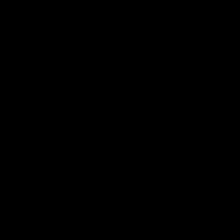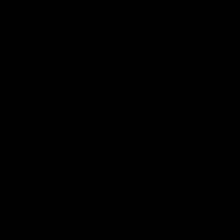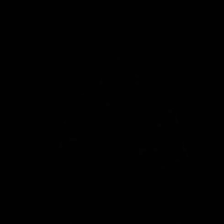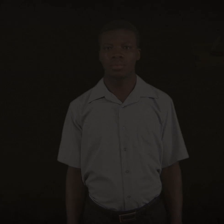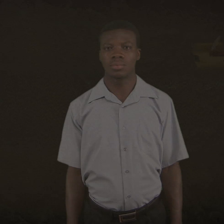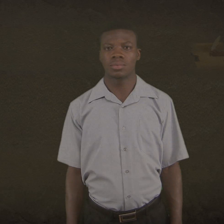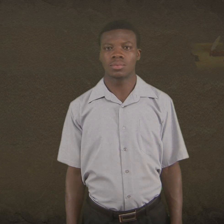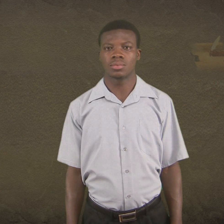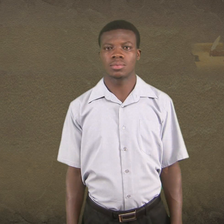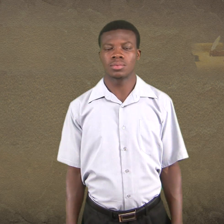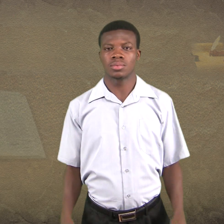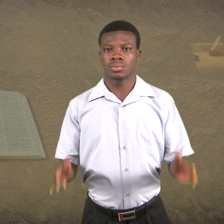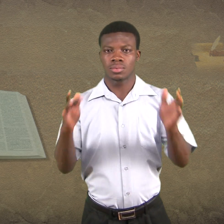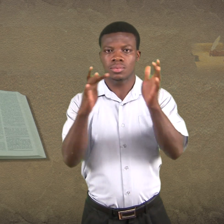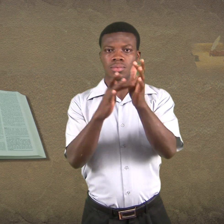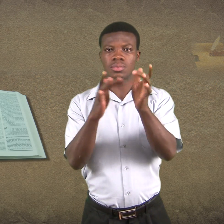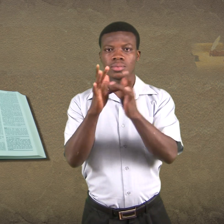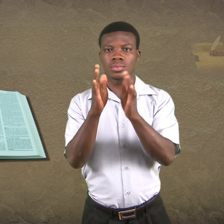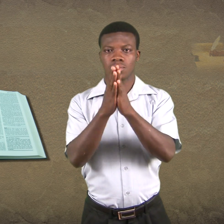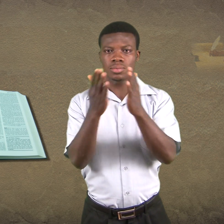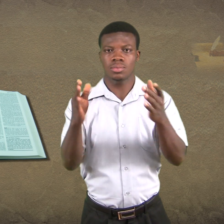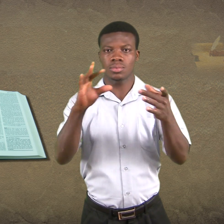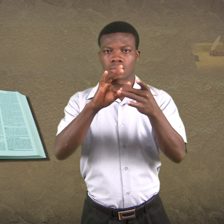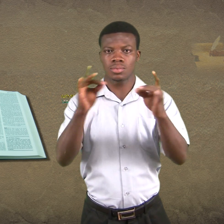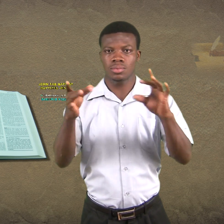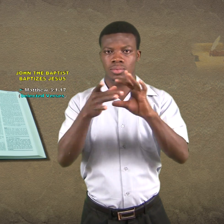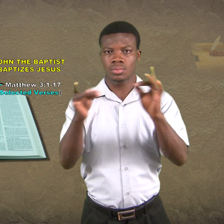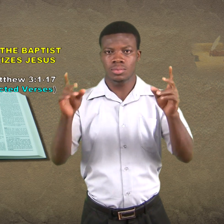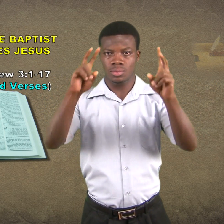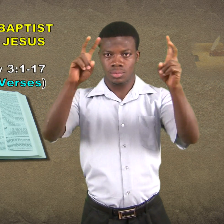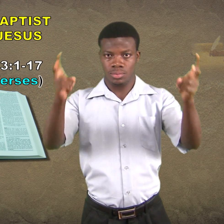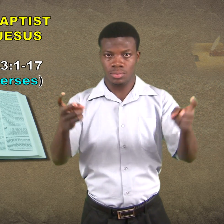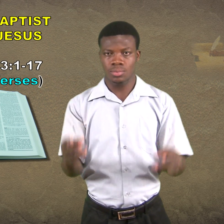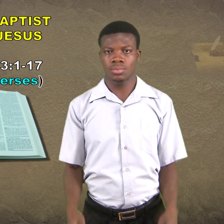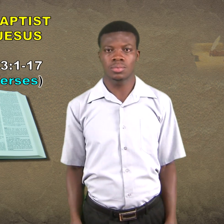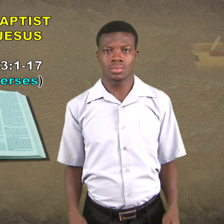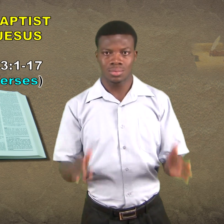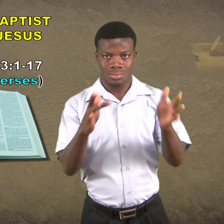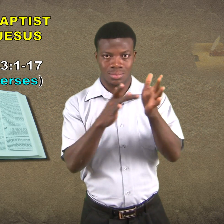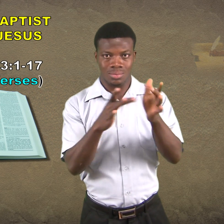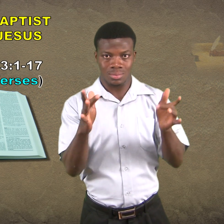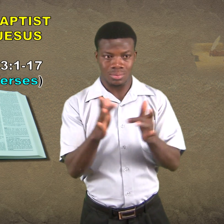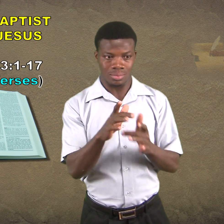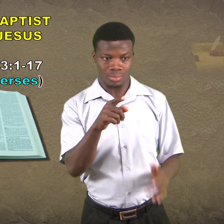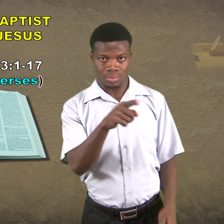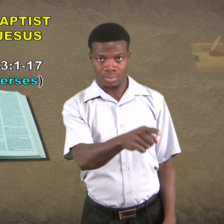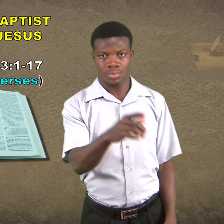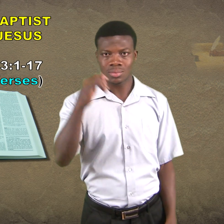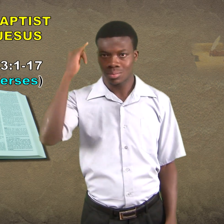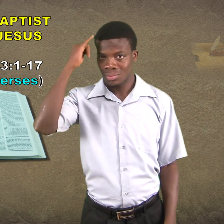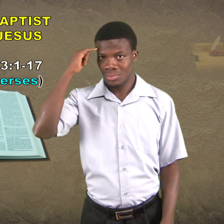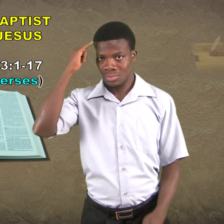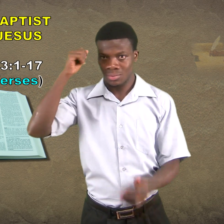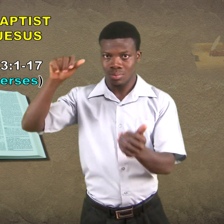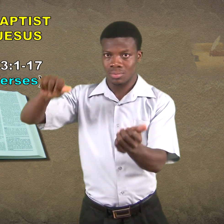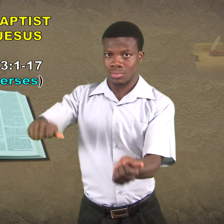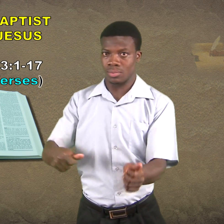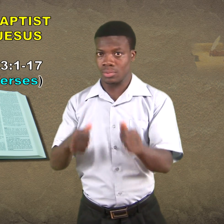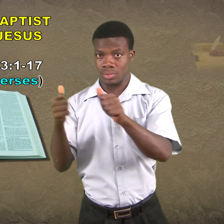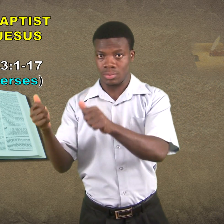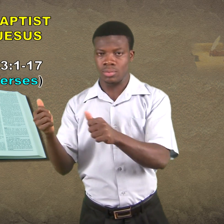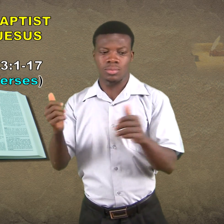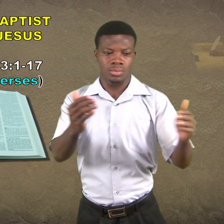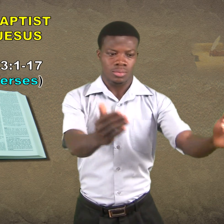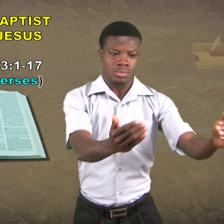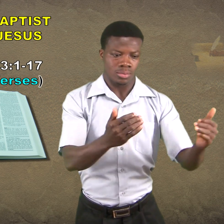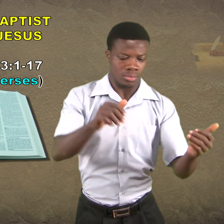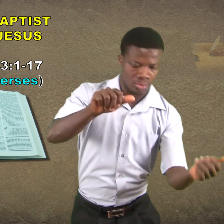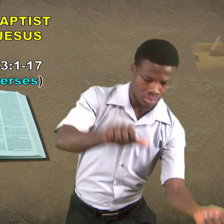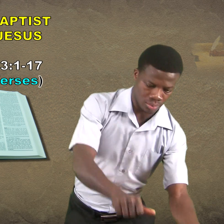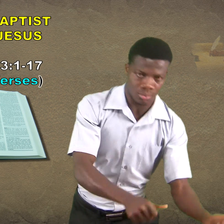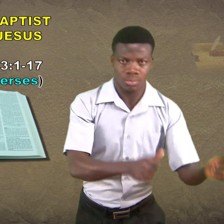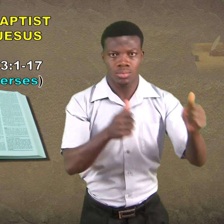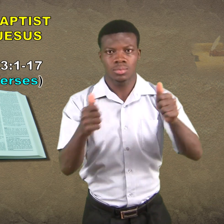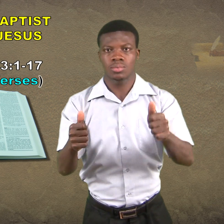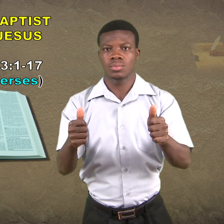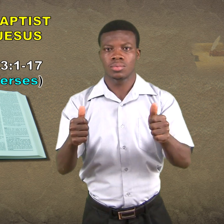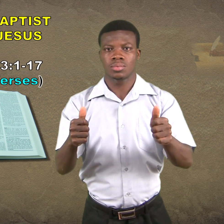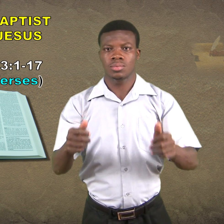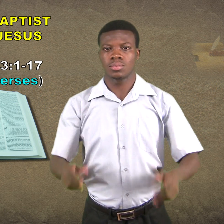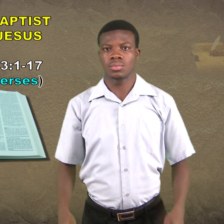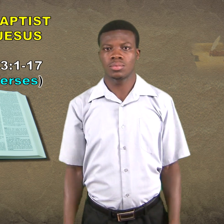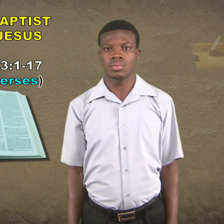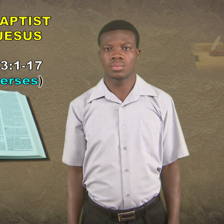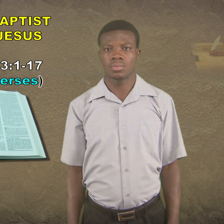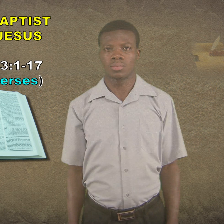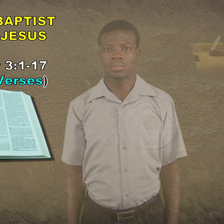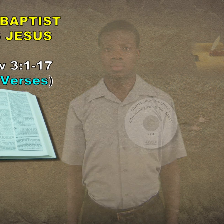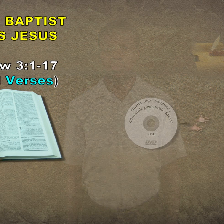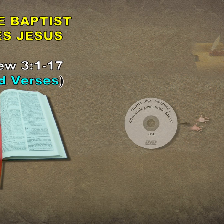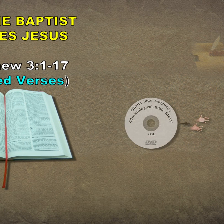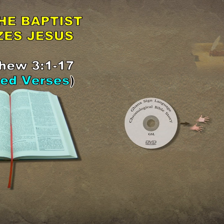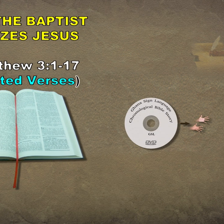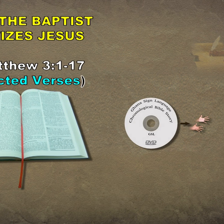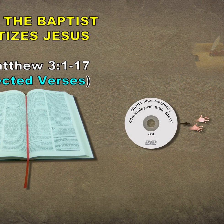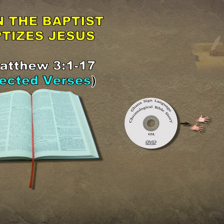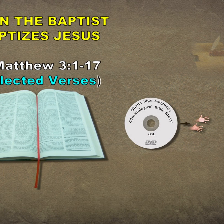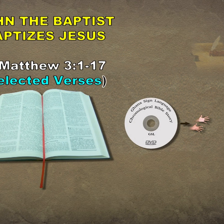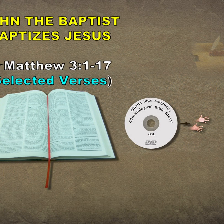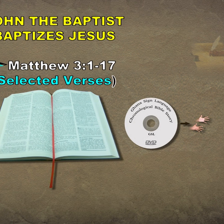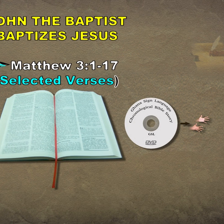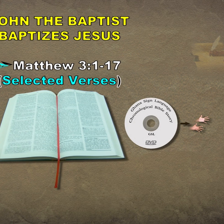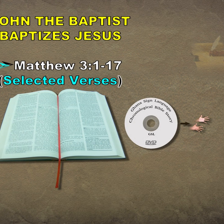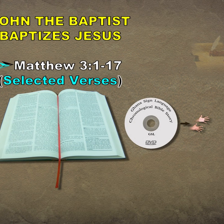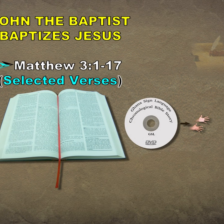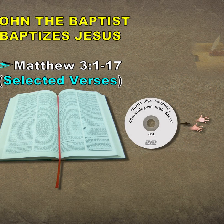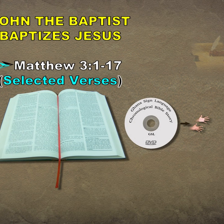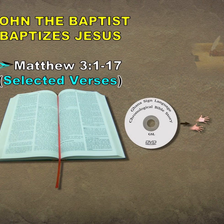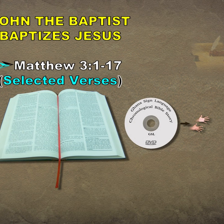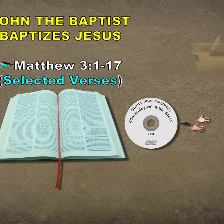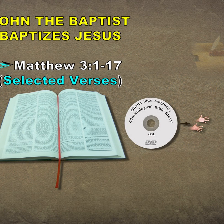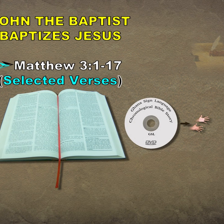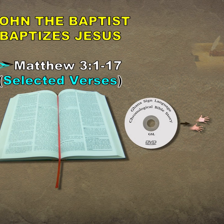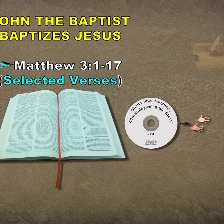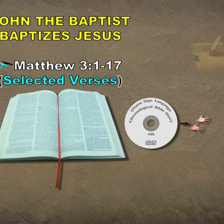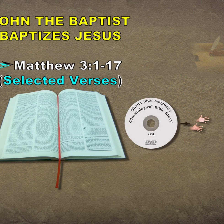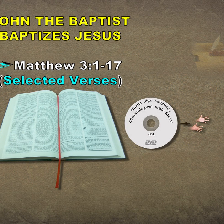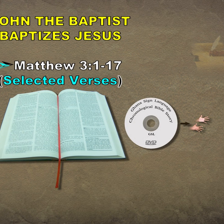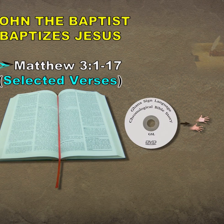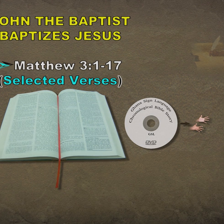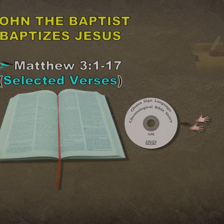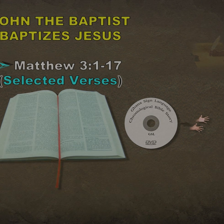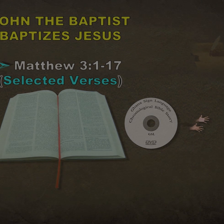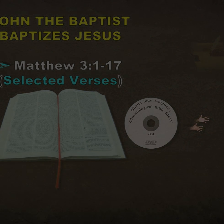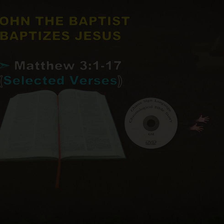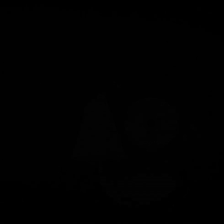John the Baptist baptizes Jesus